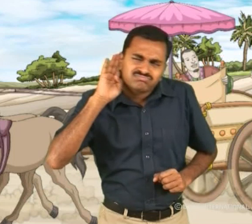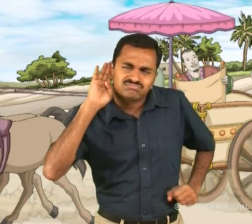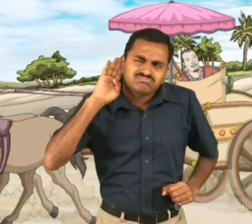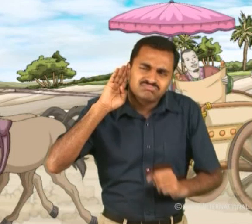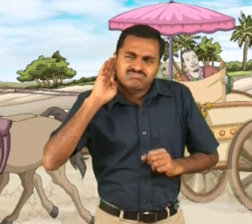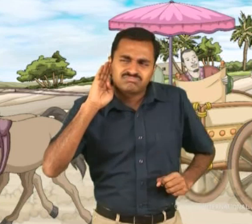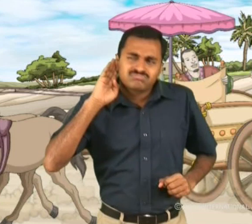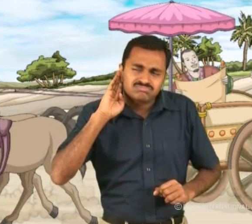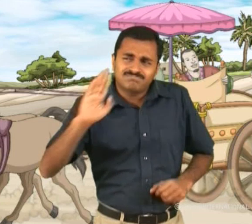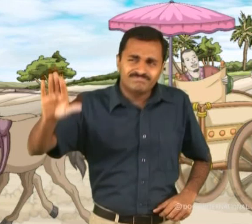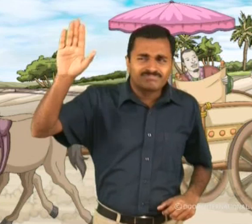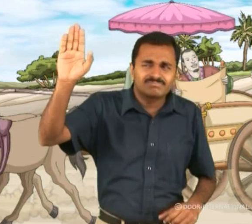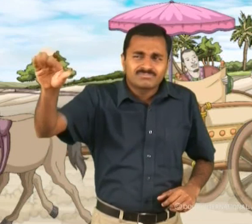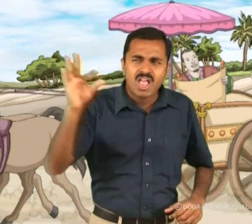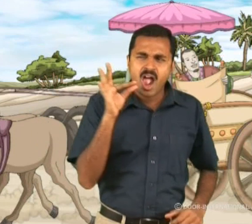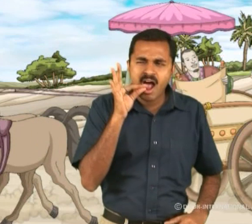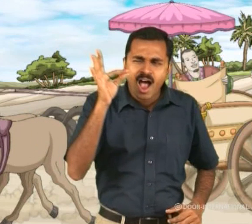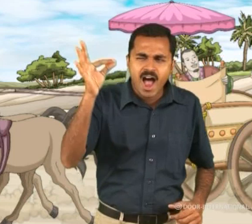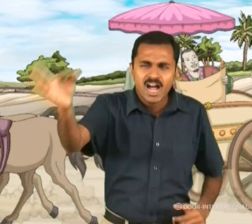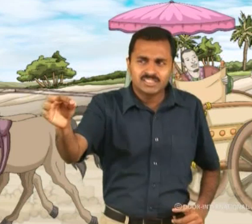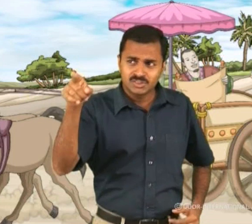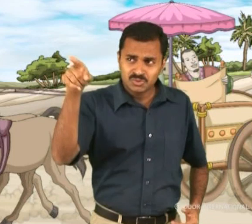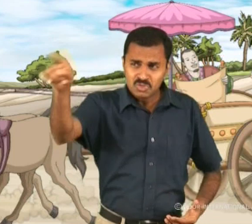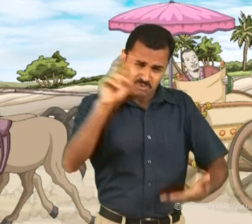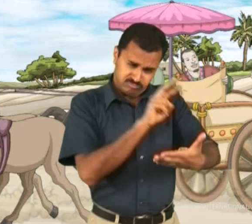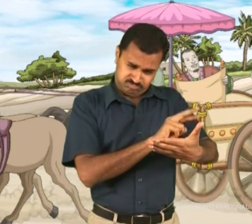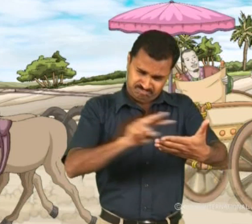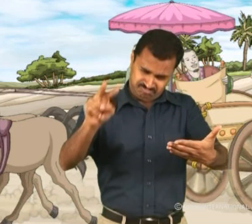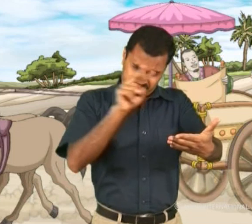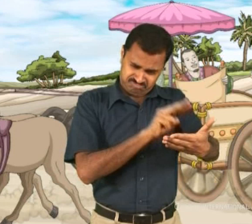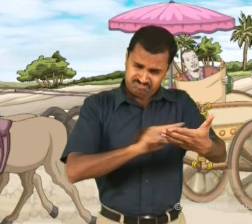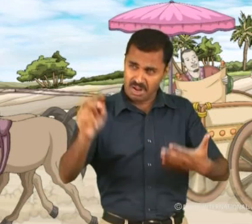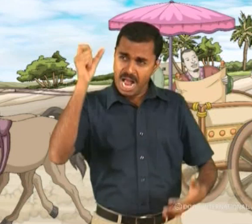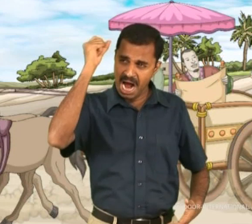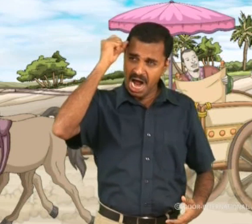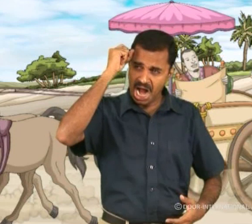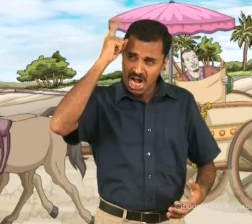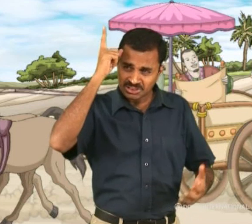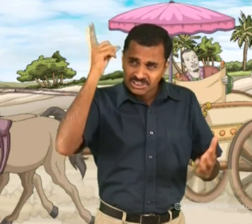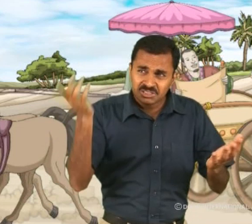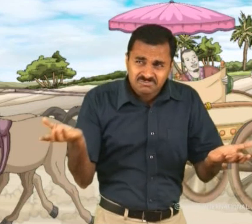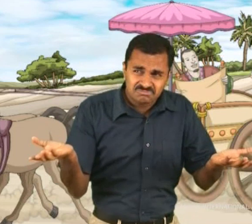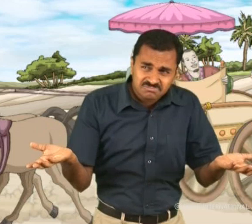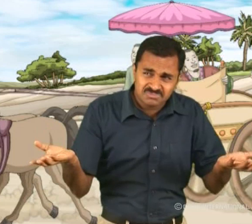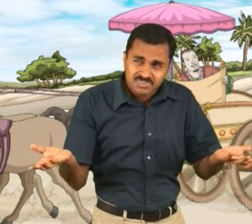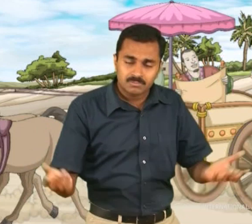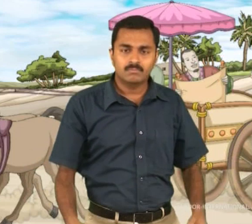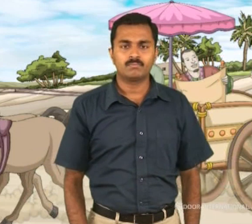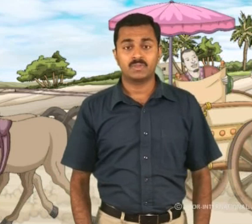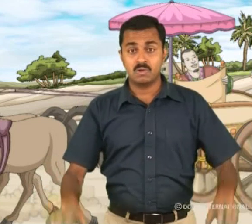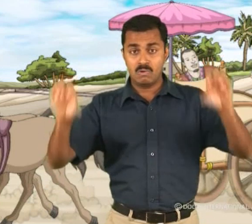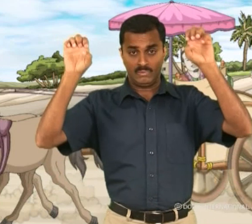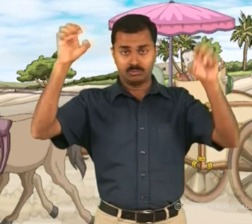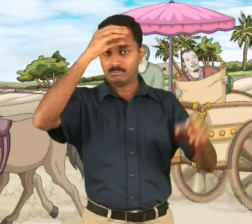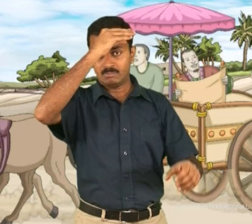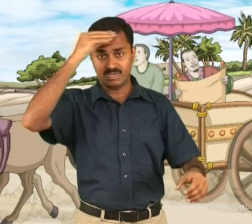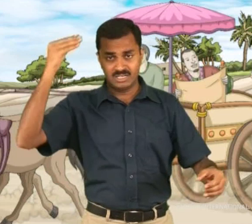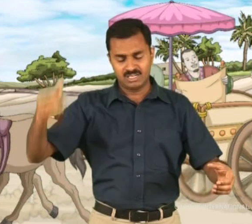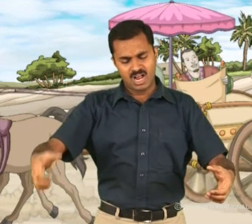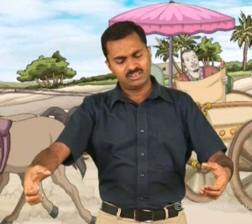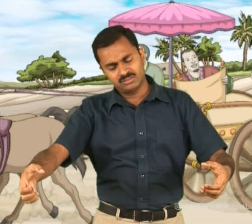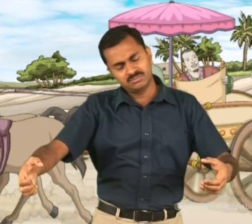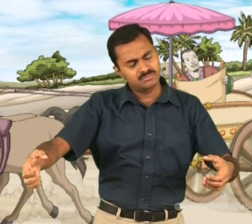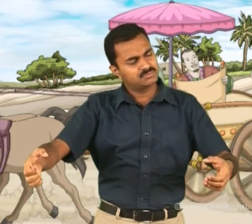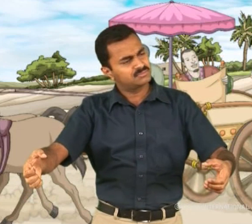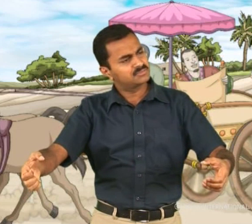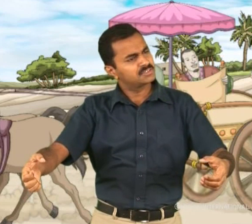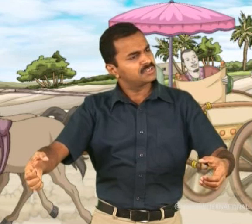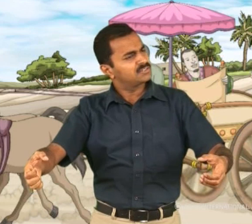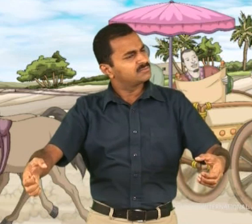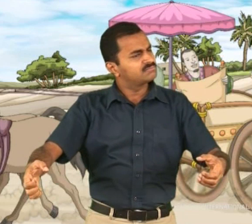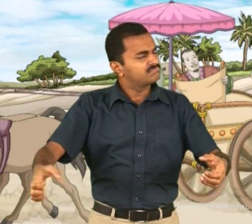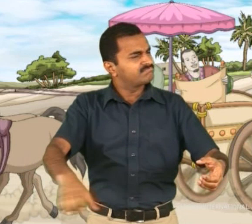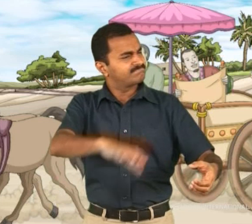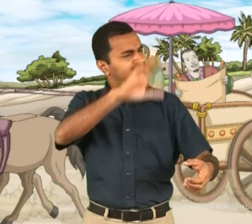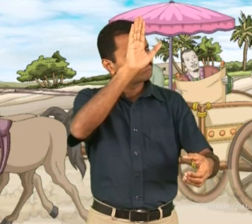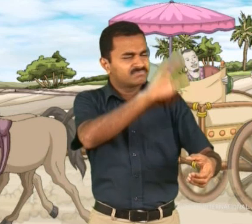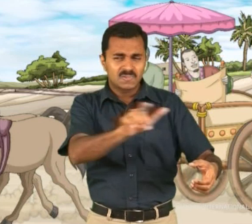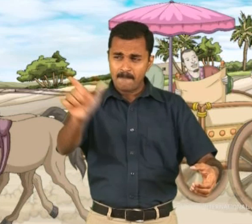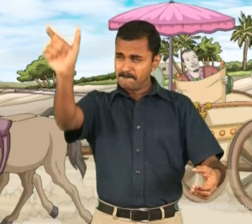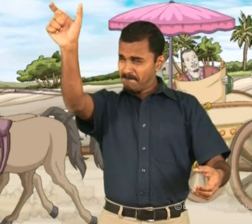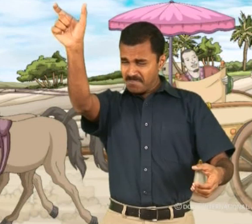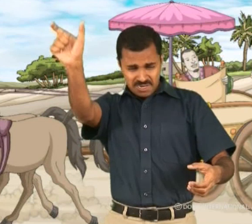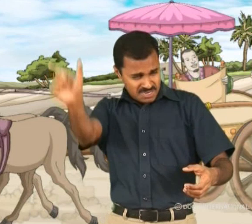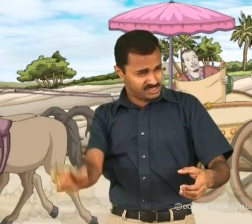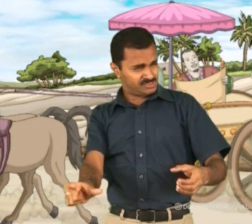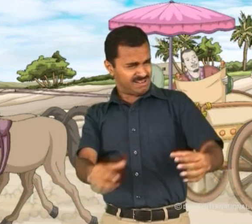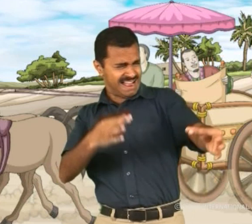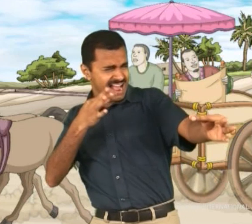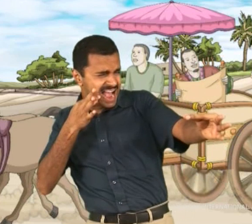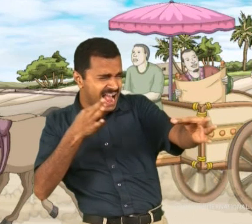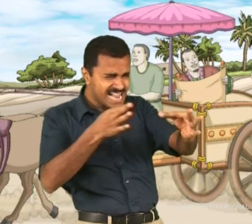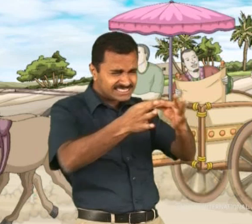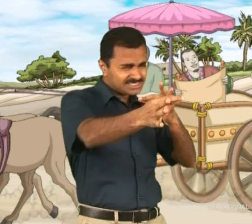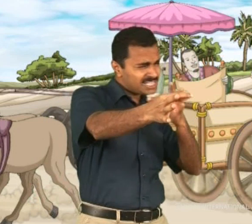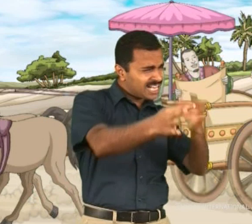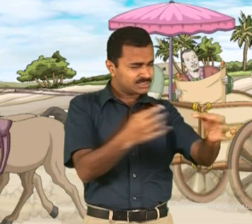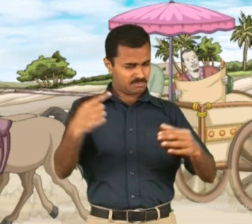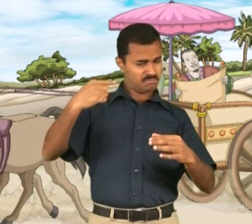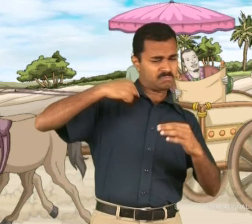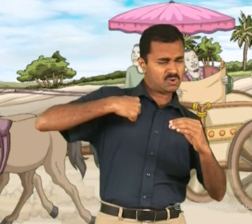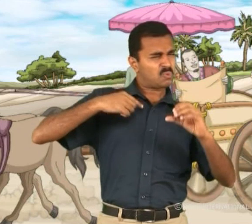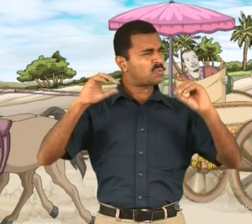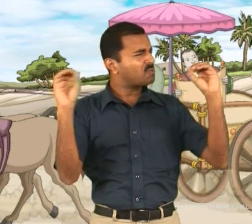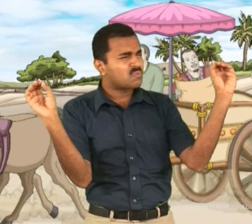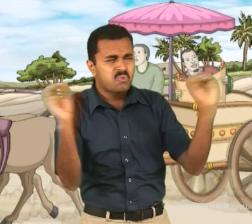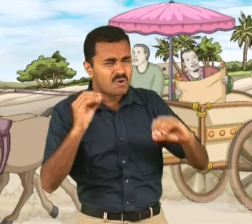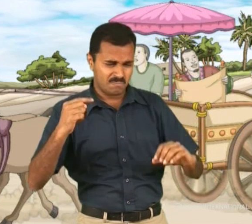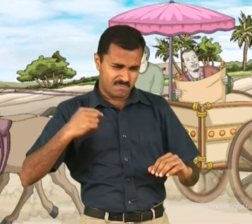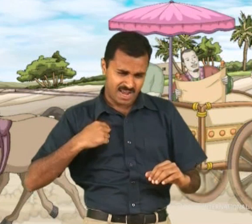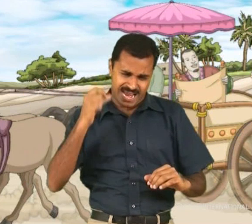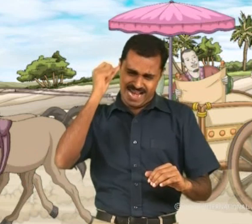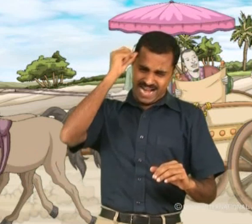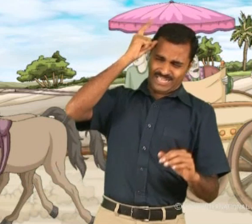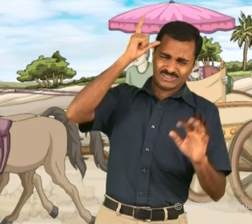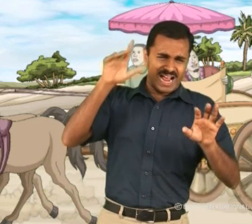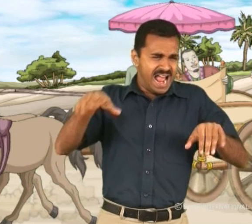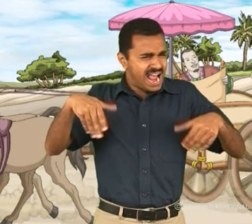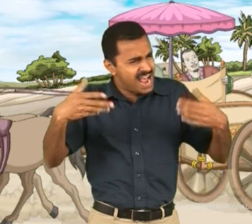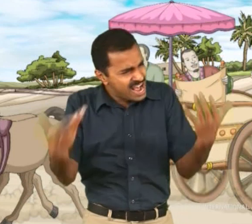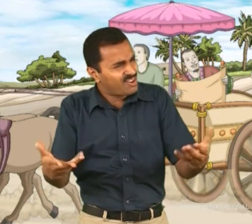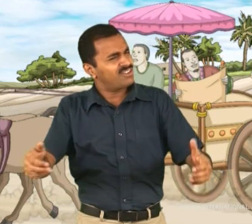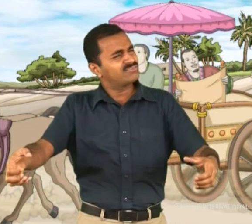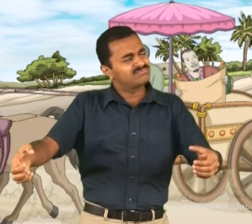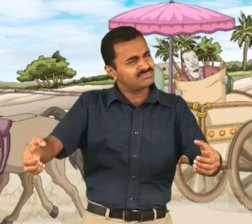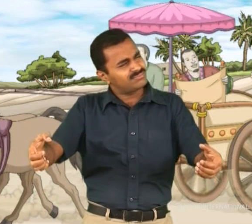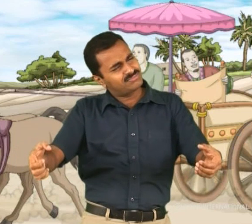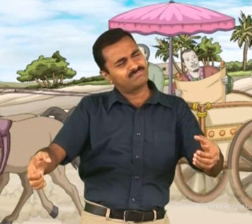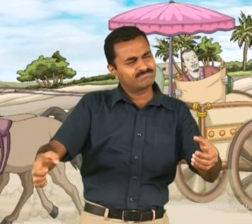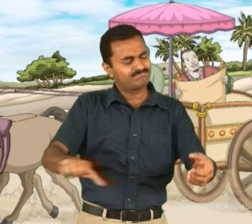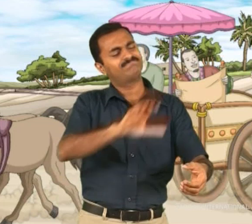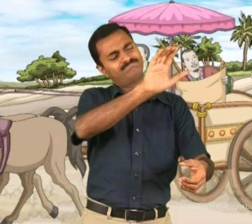“Do you understand what you are reading?” Philip asked.